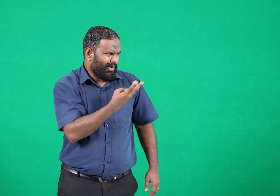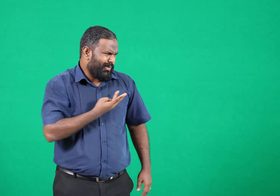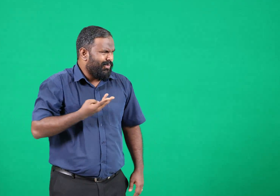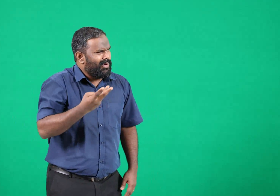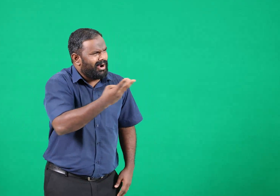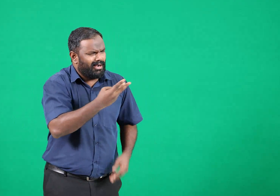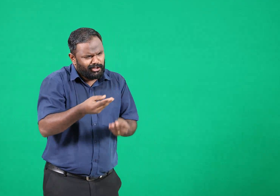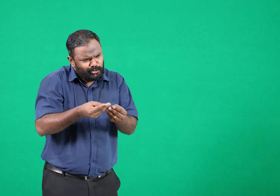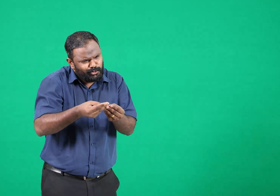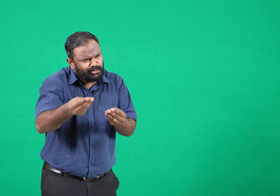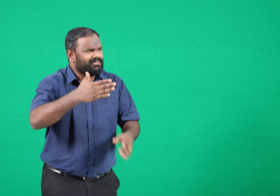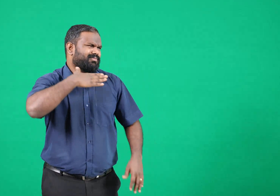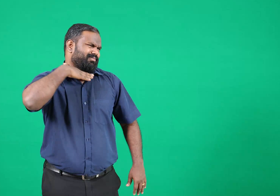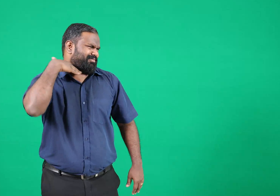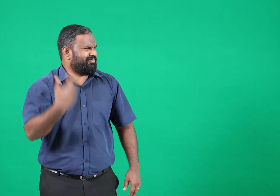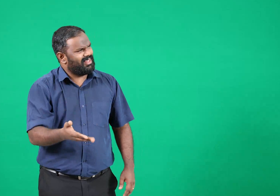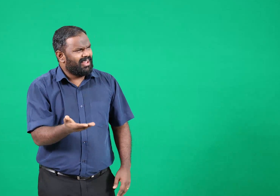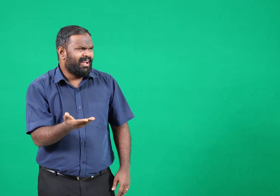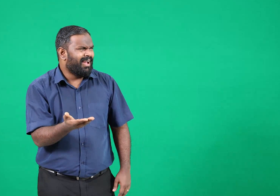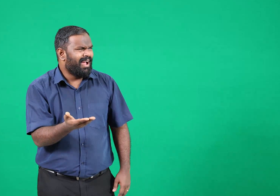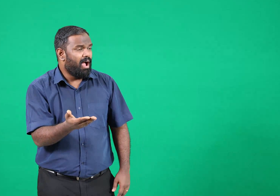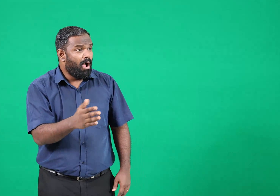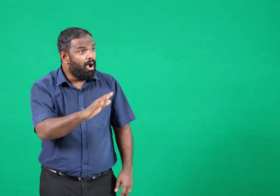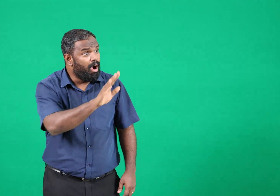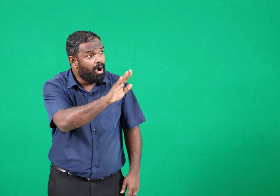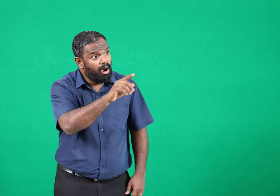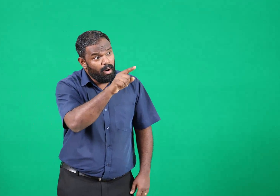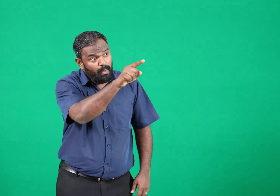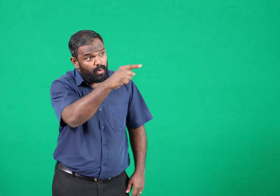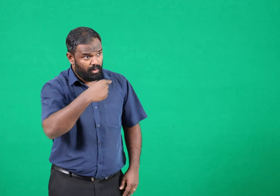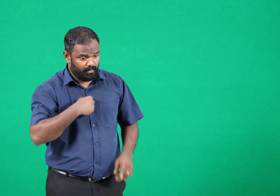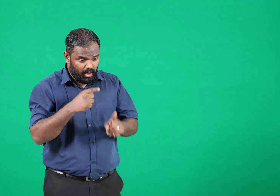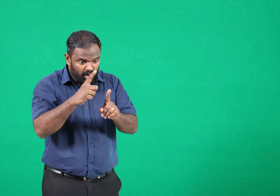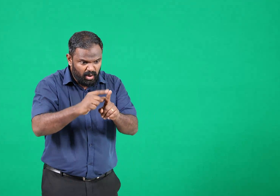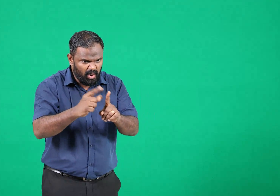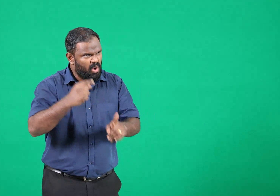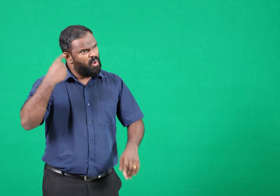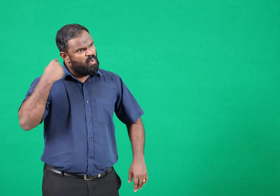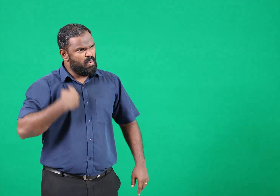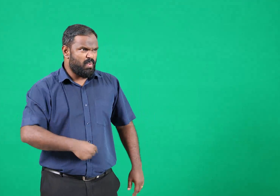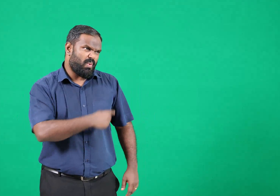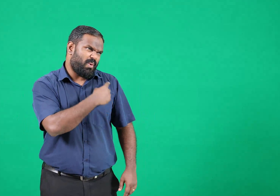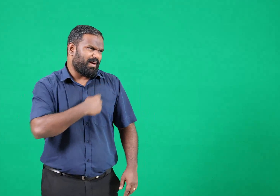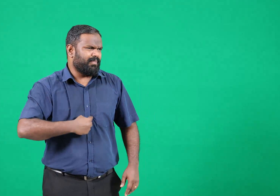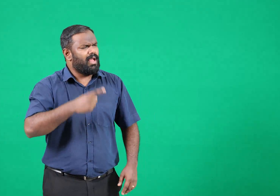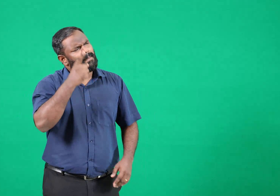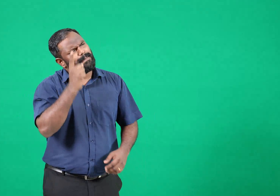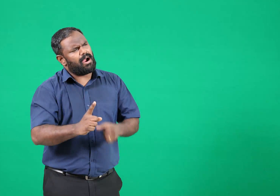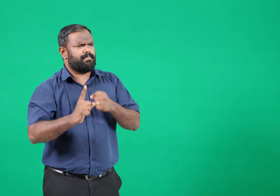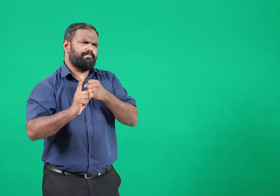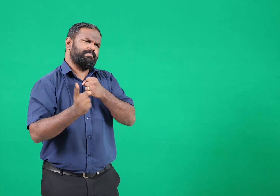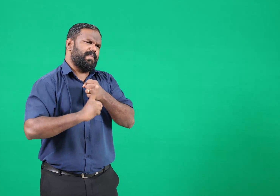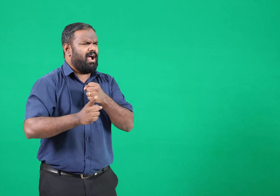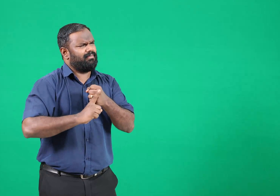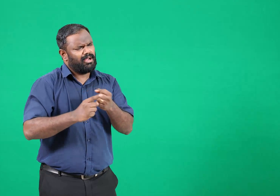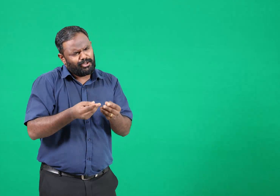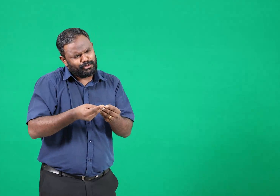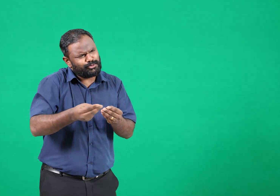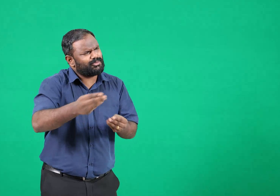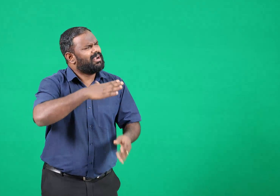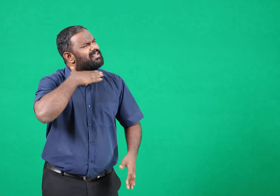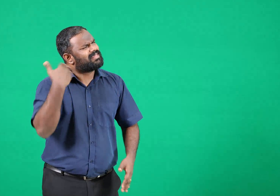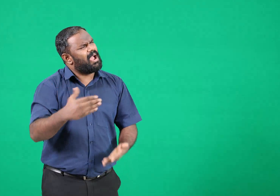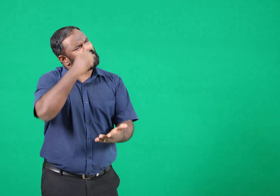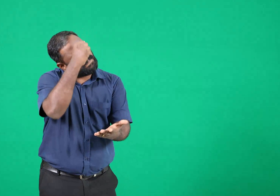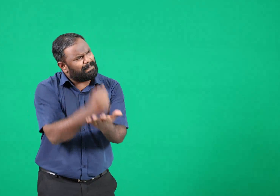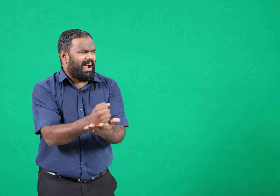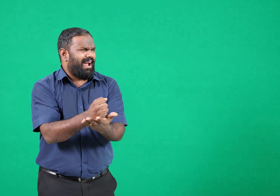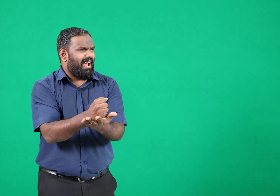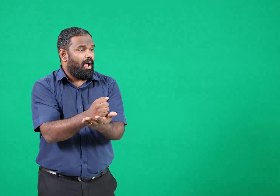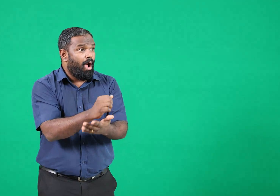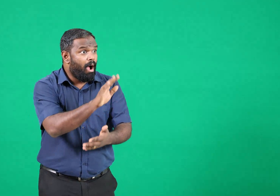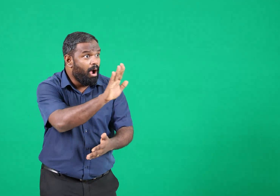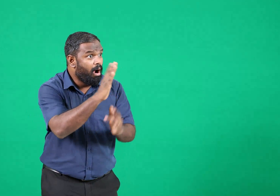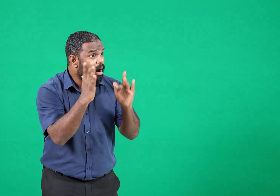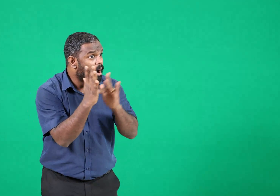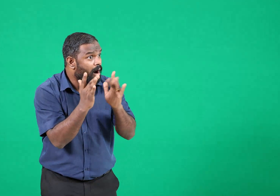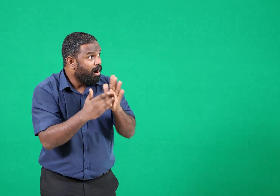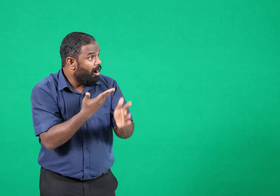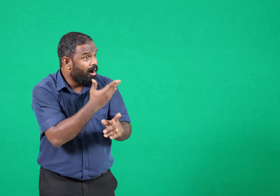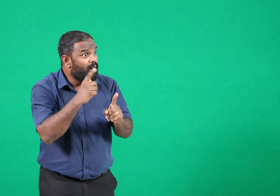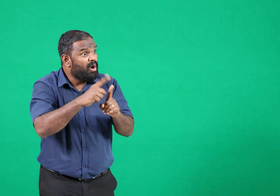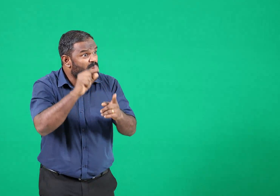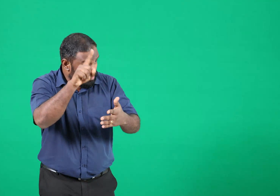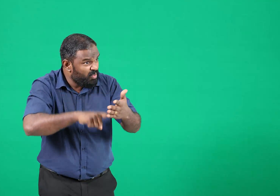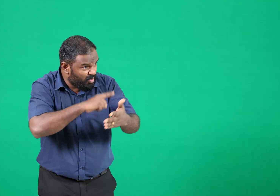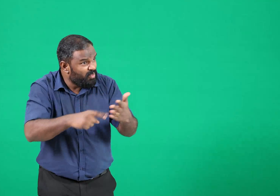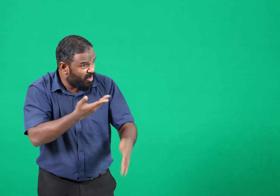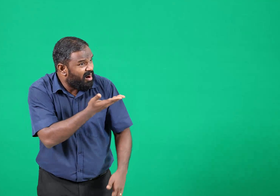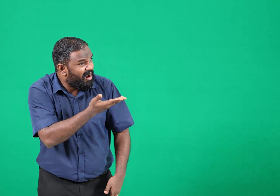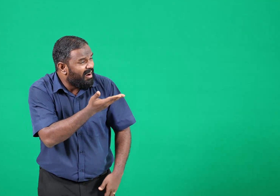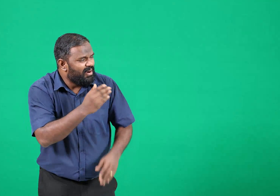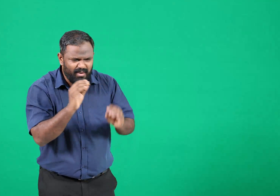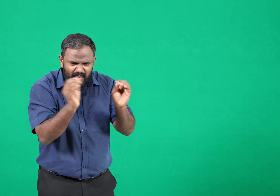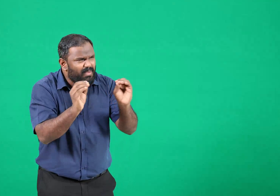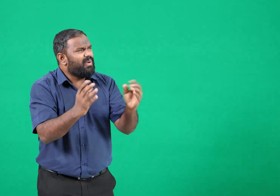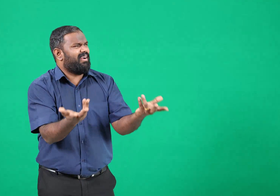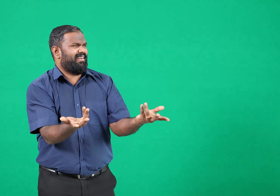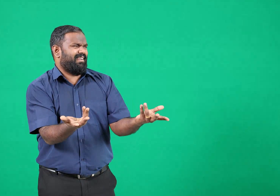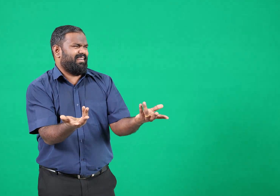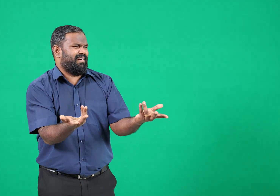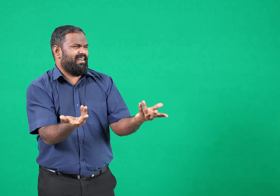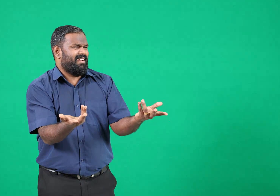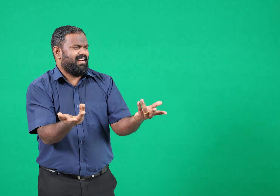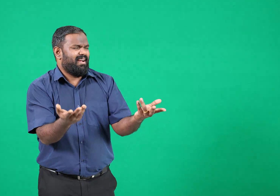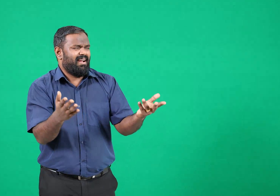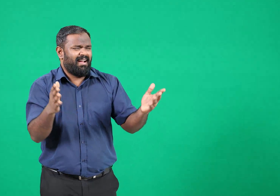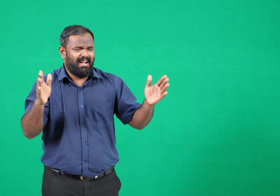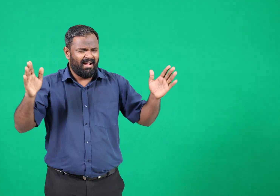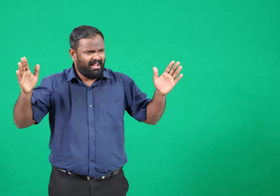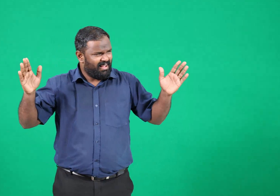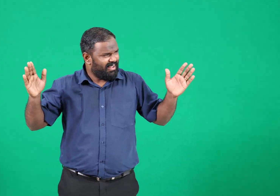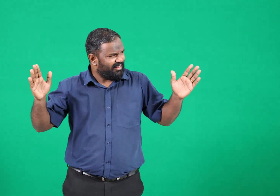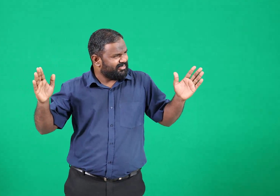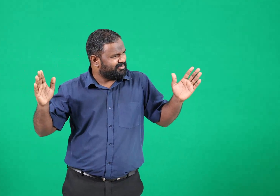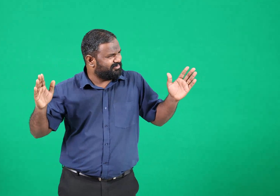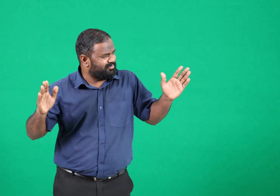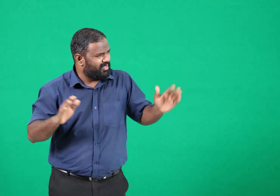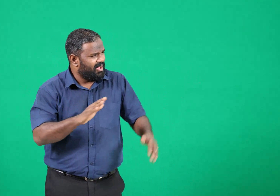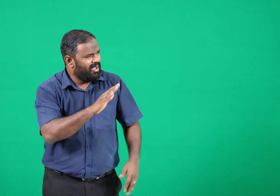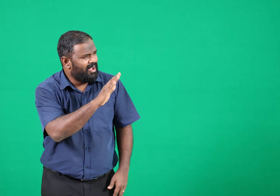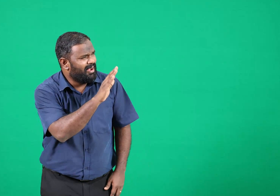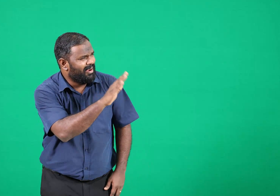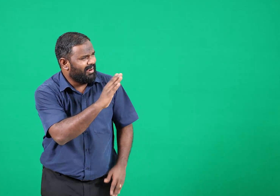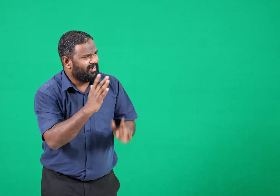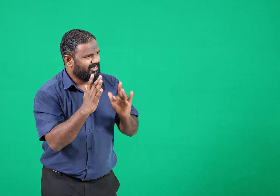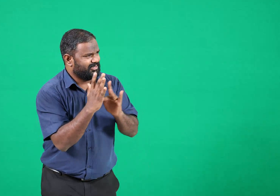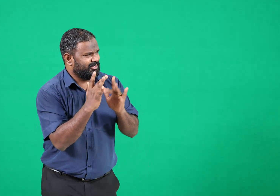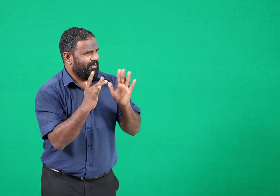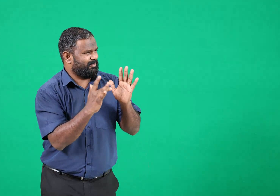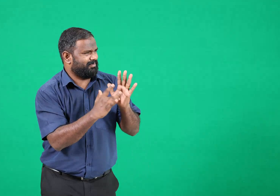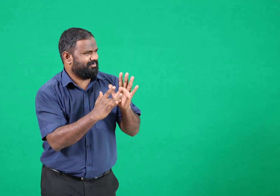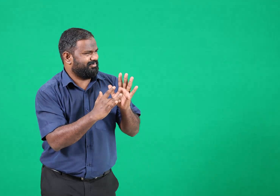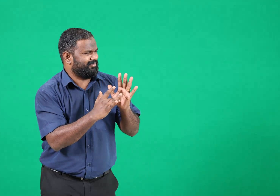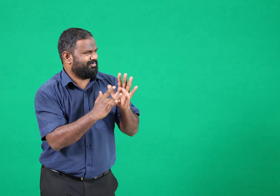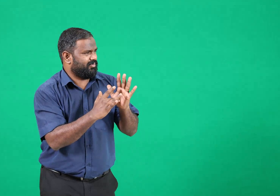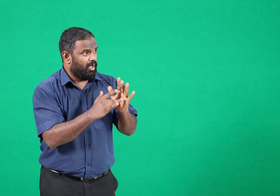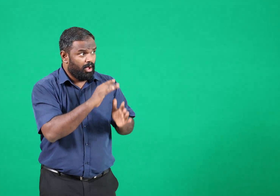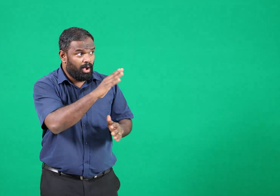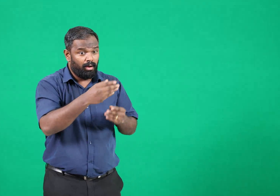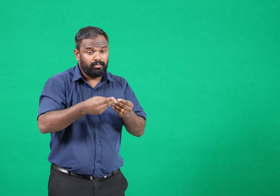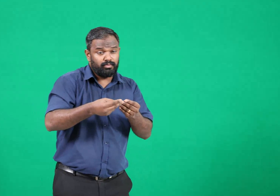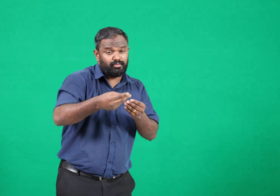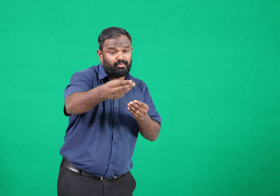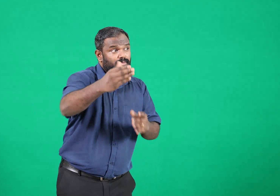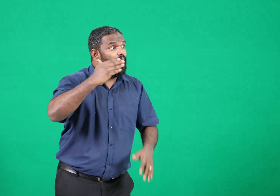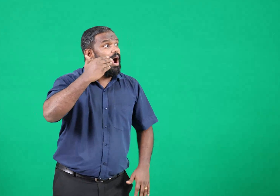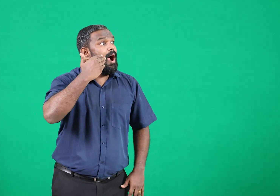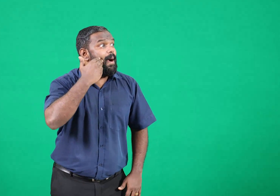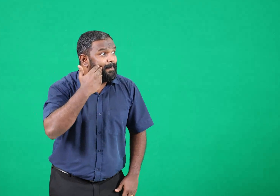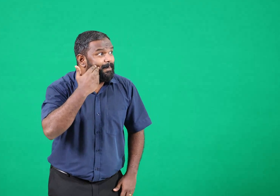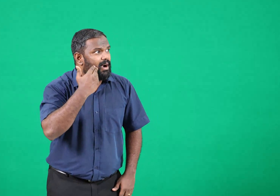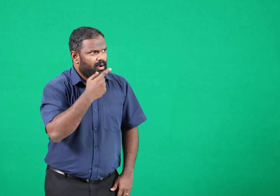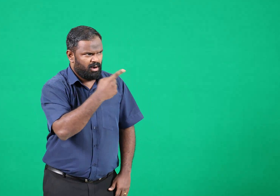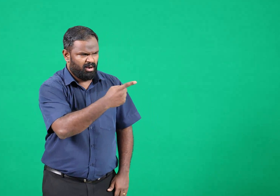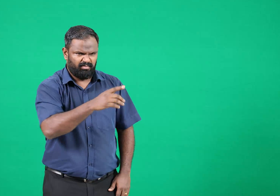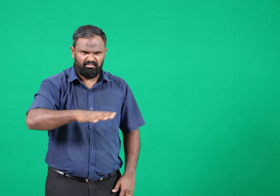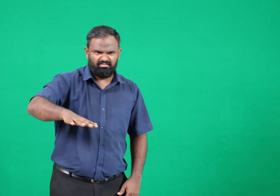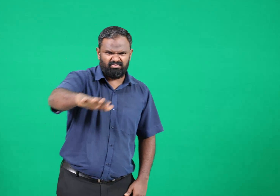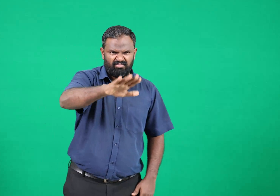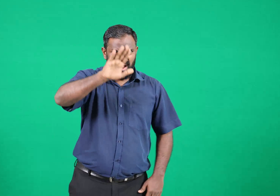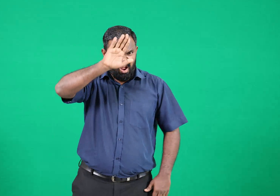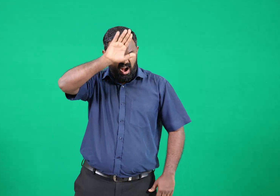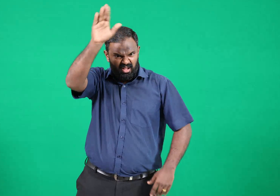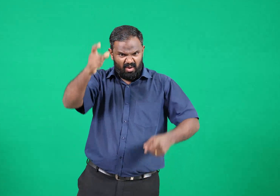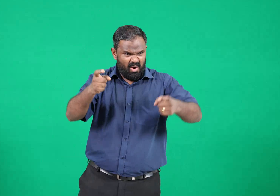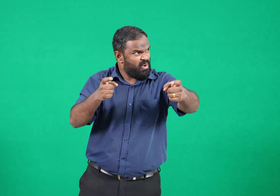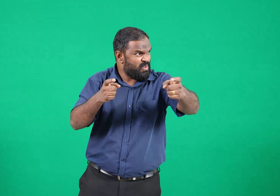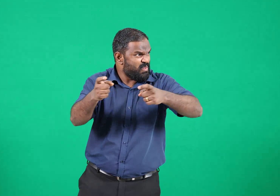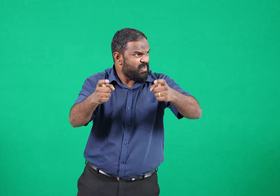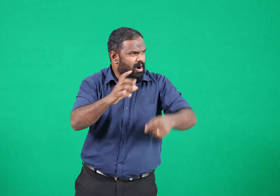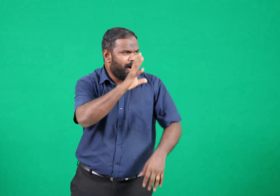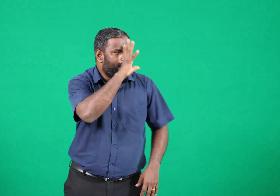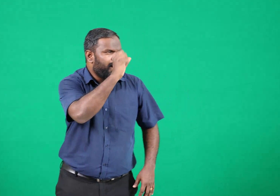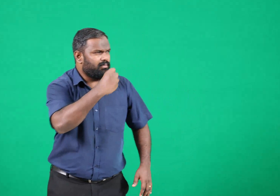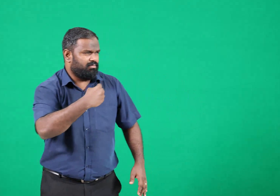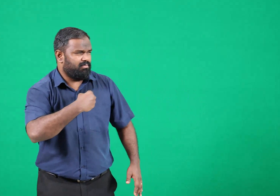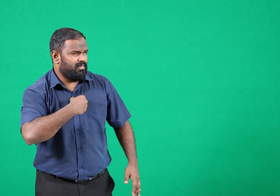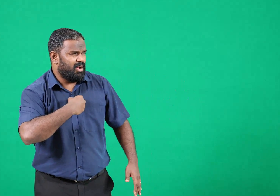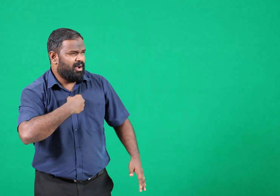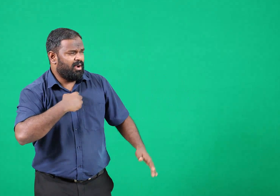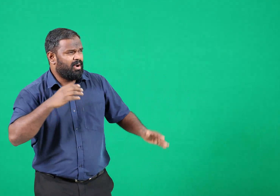We are punished justly, for we are receiving what our actions deserve. But this man has done nothing wrong."